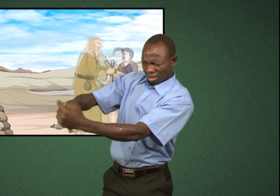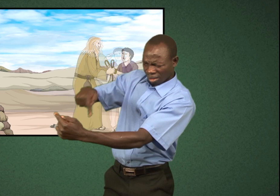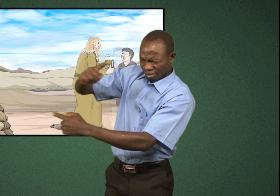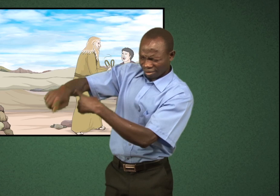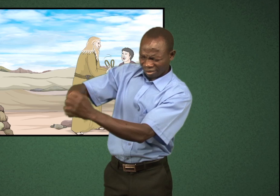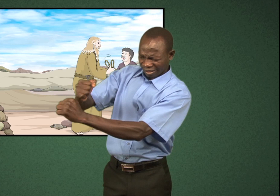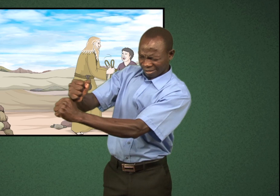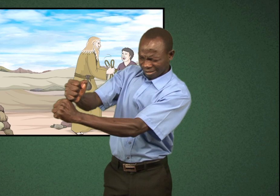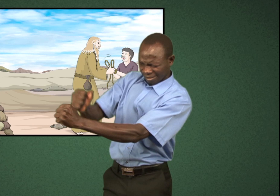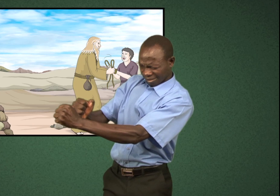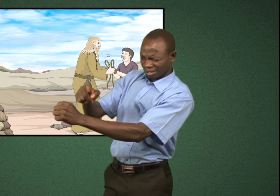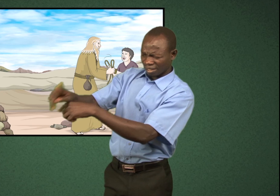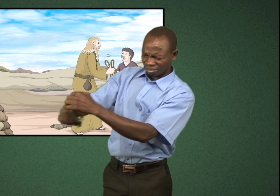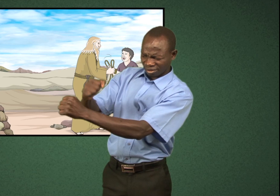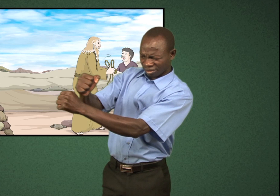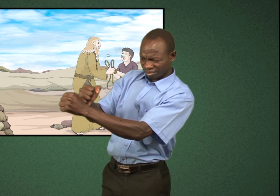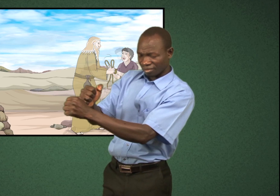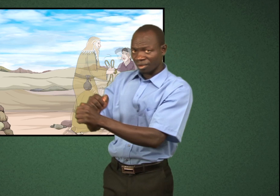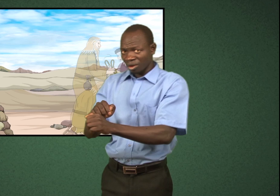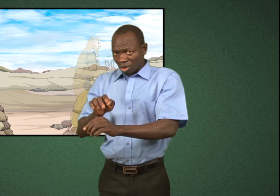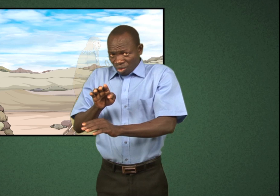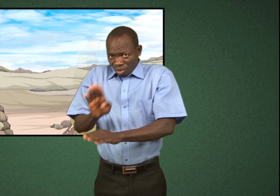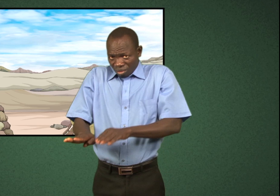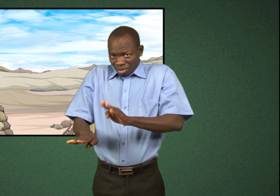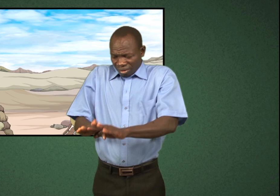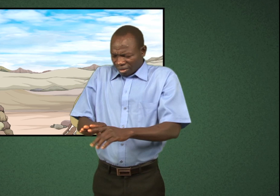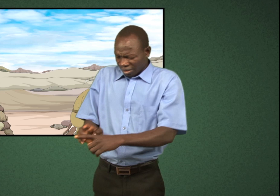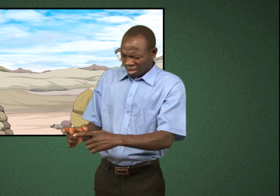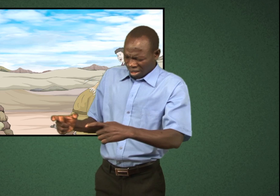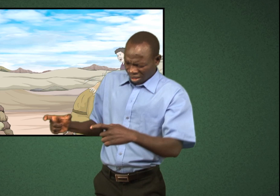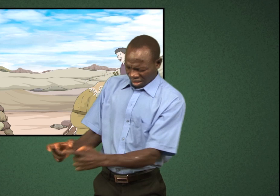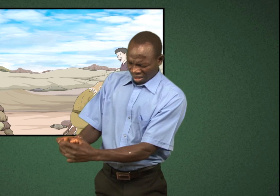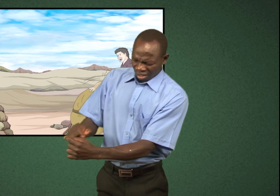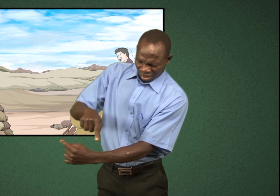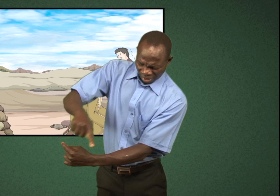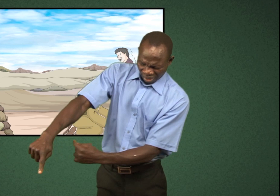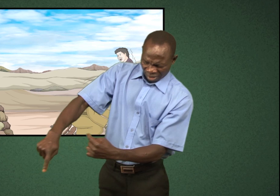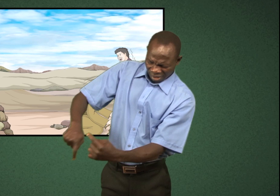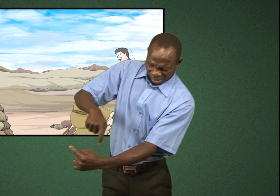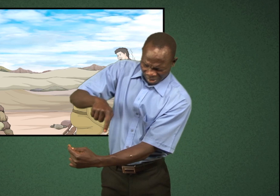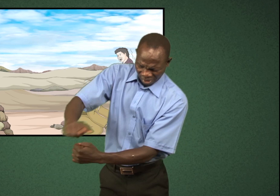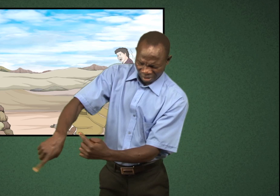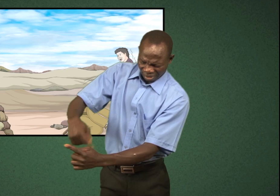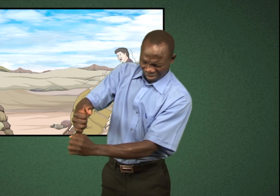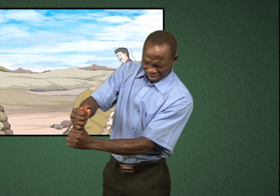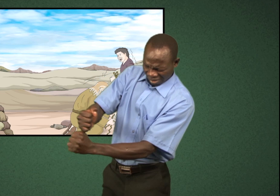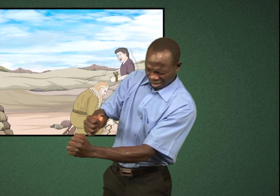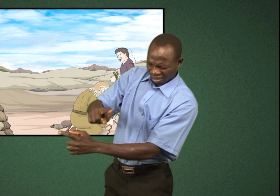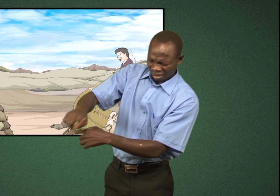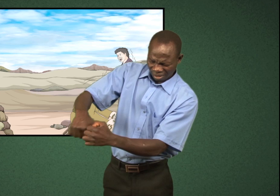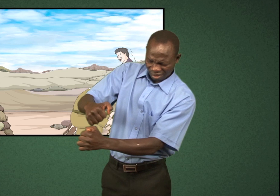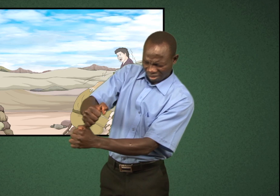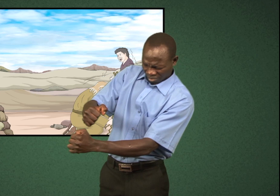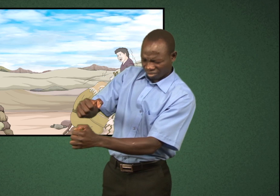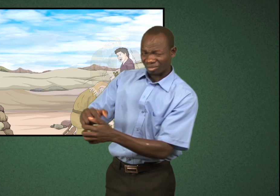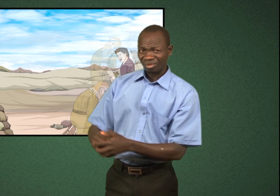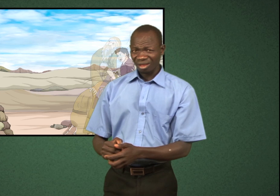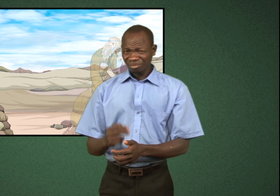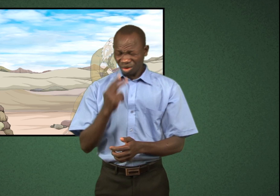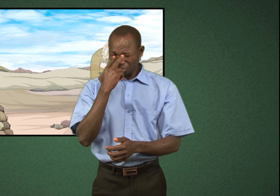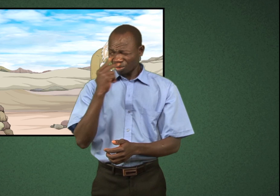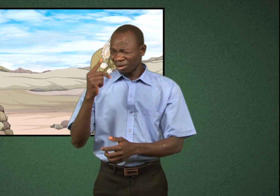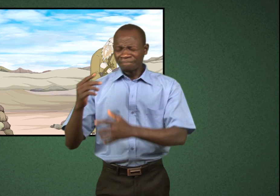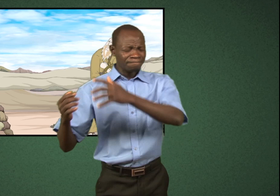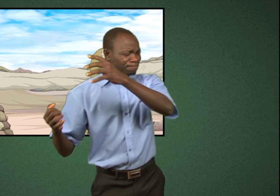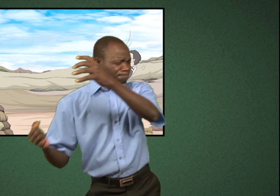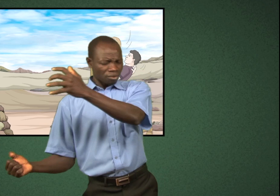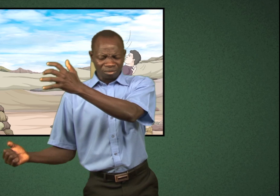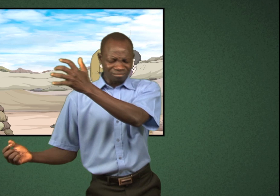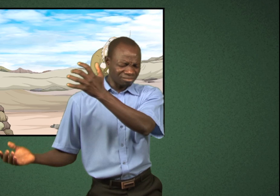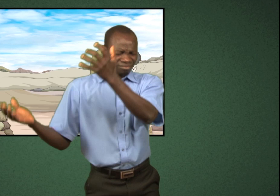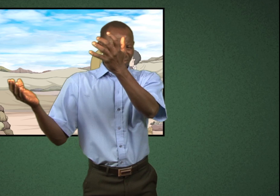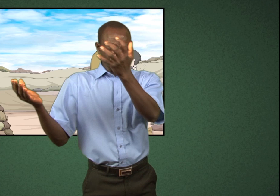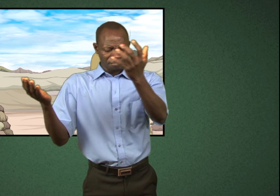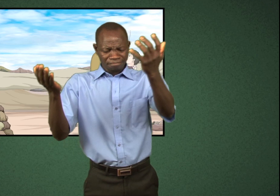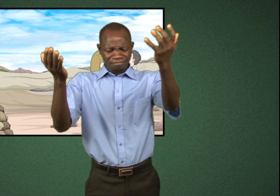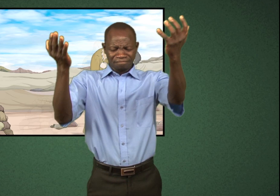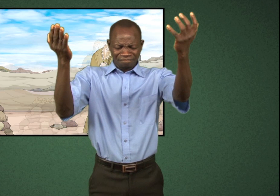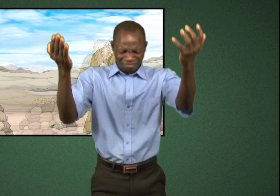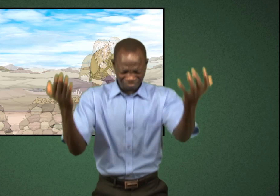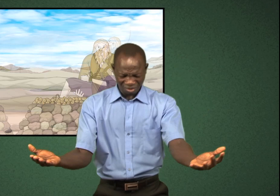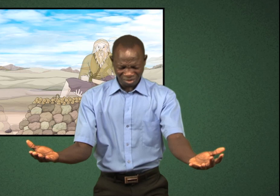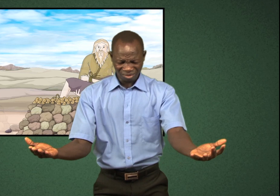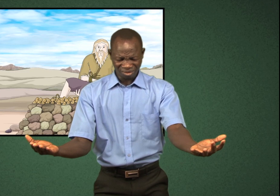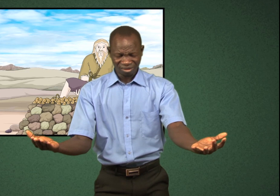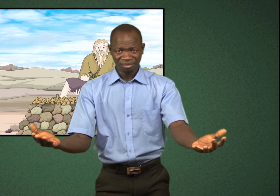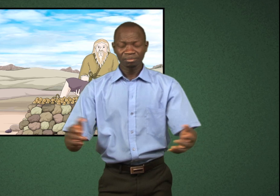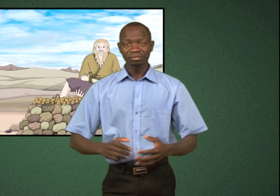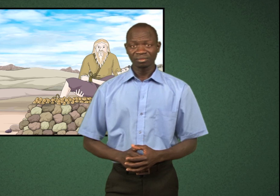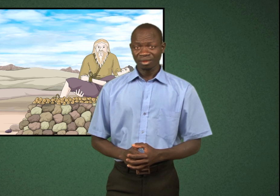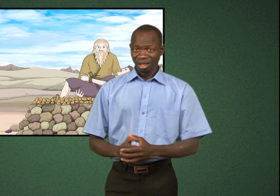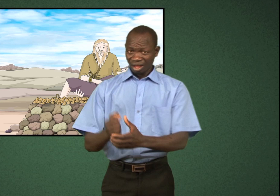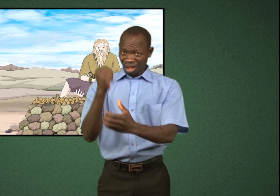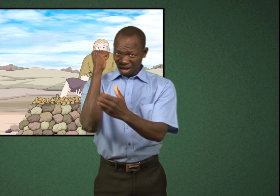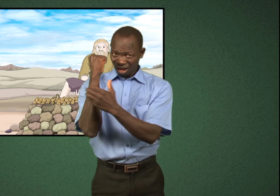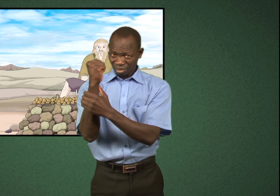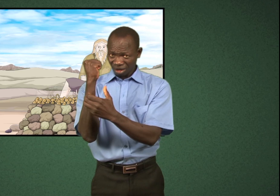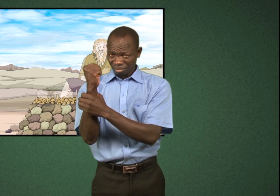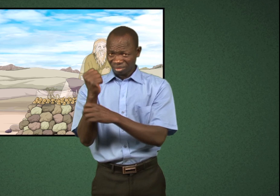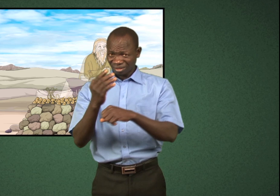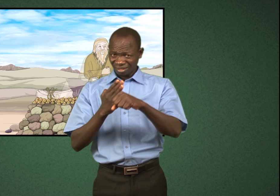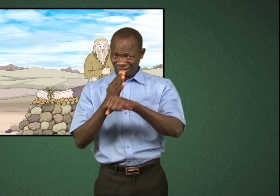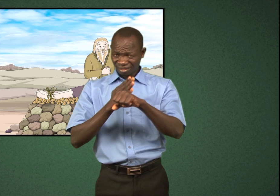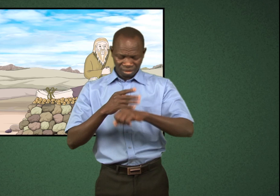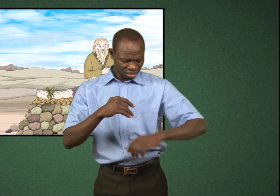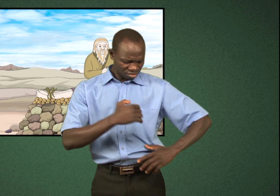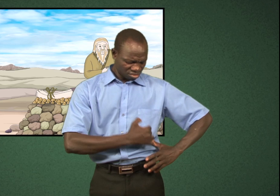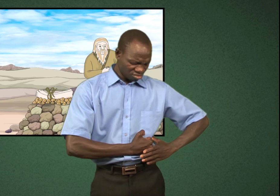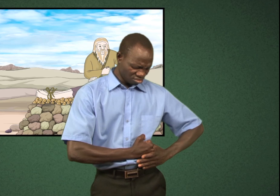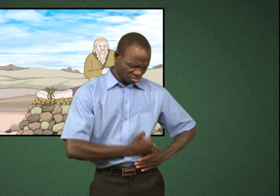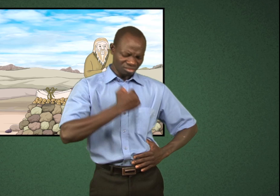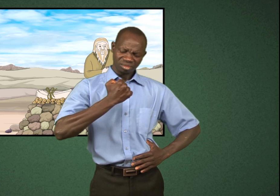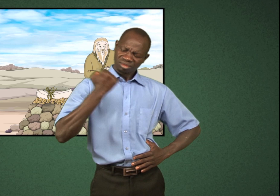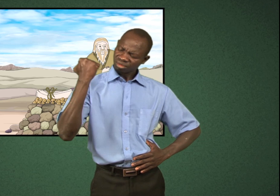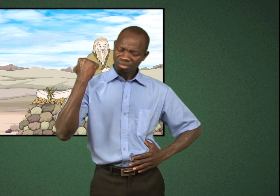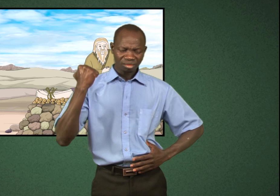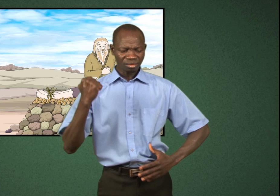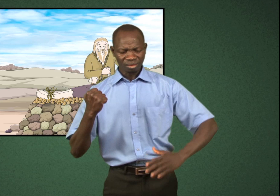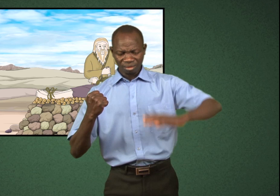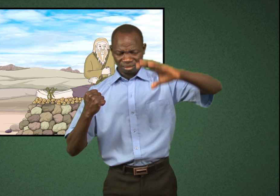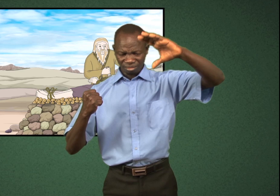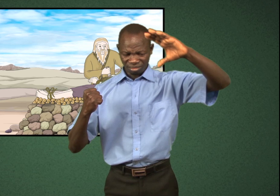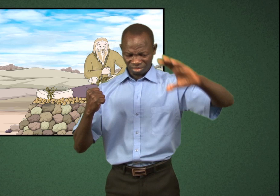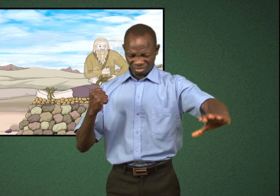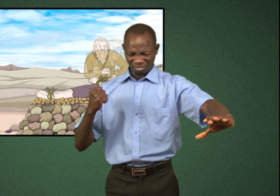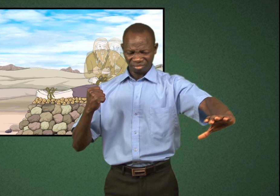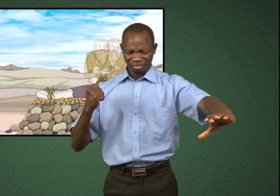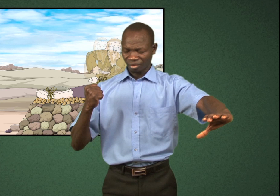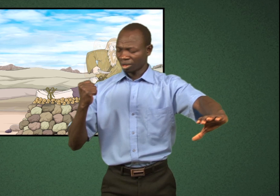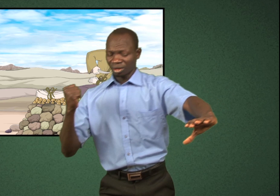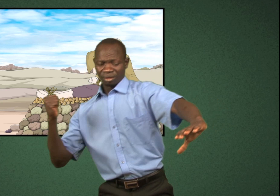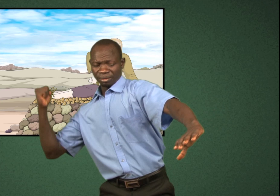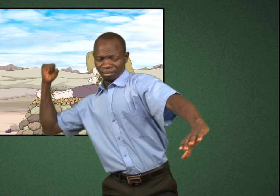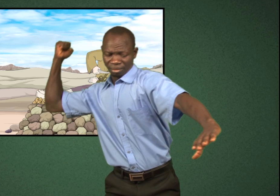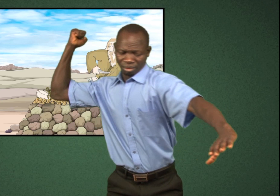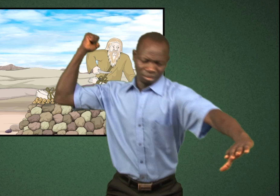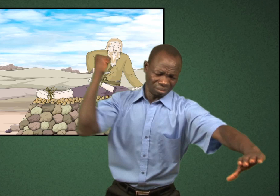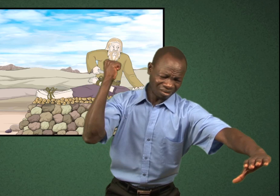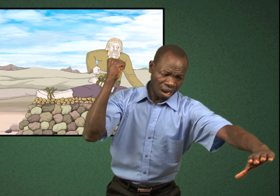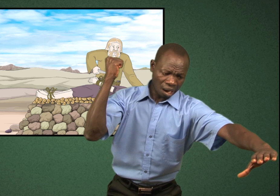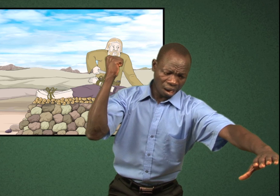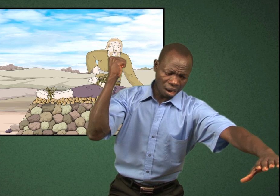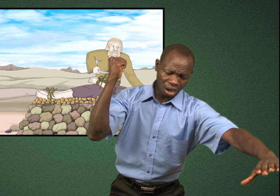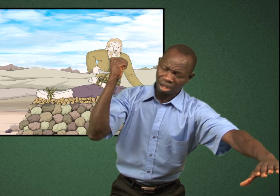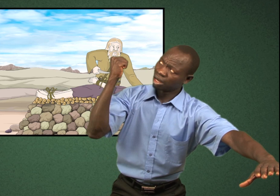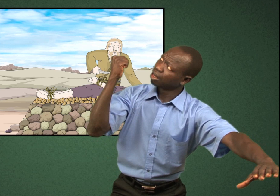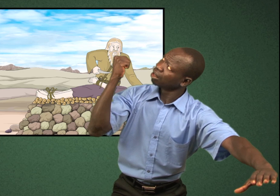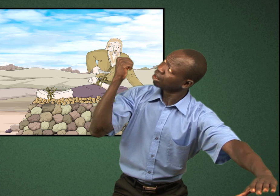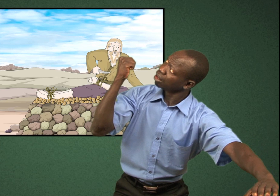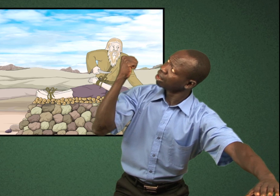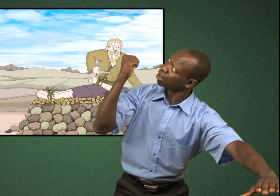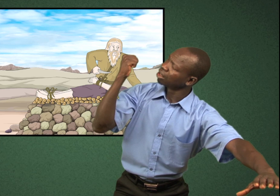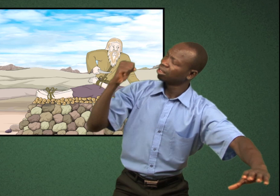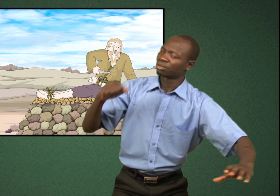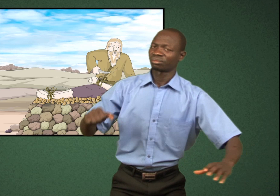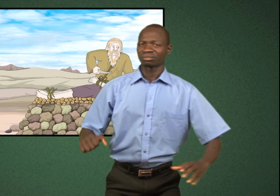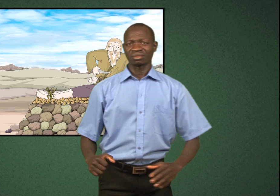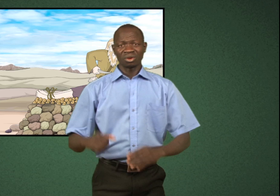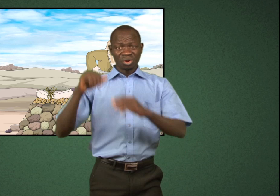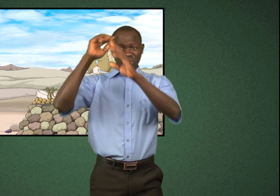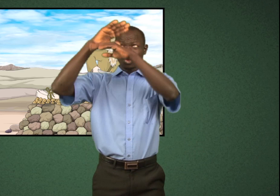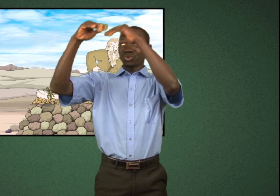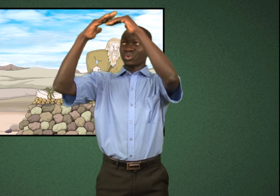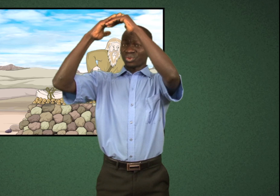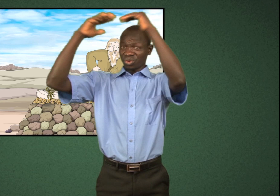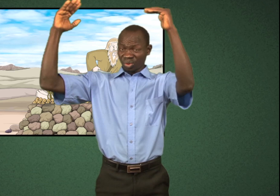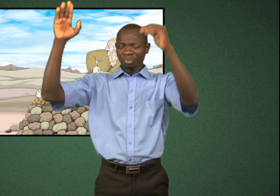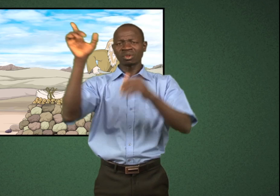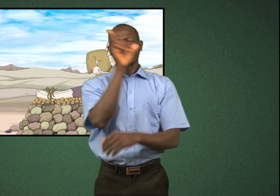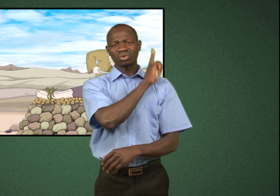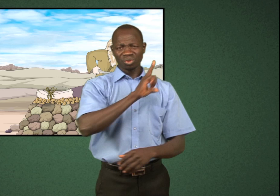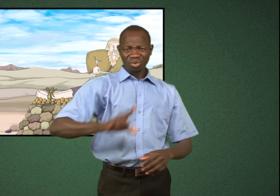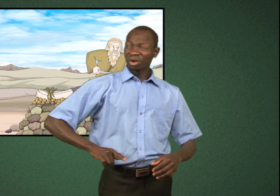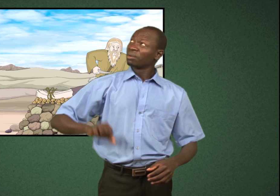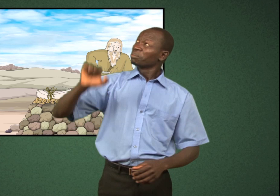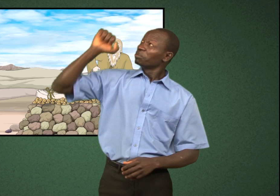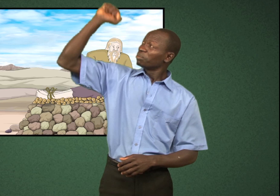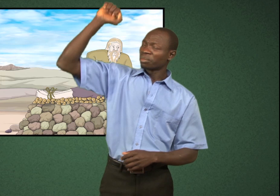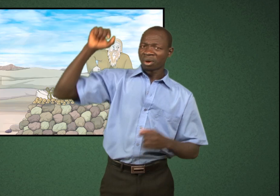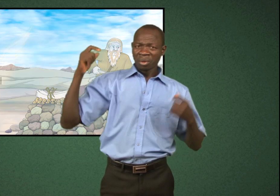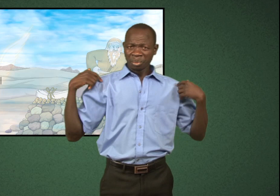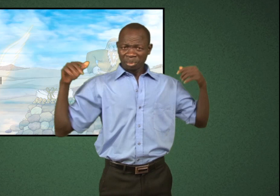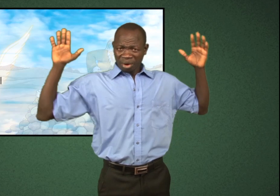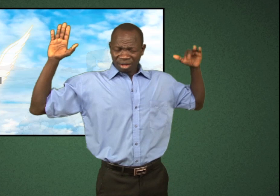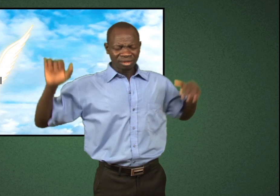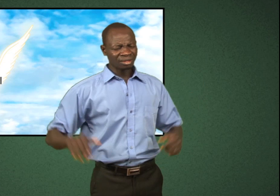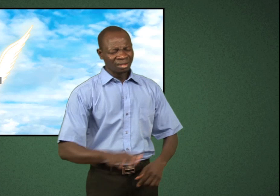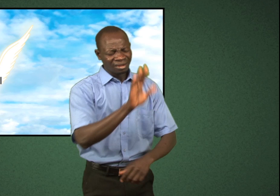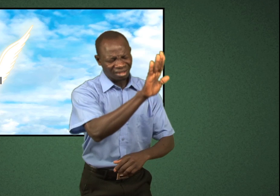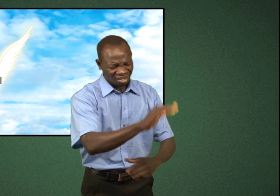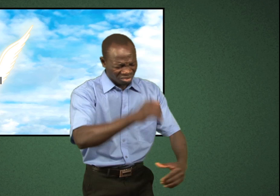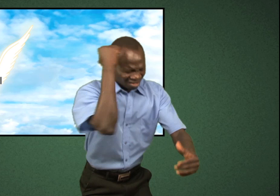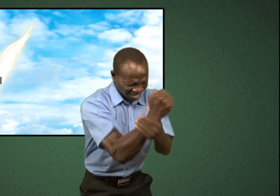Then Abraham reached out his hand and took the knife to slaughter his son.